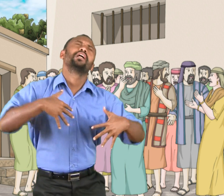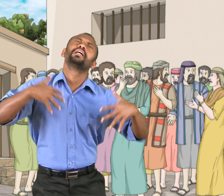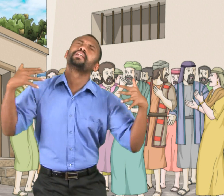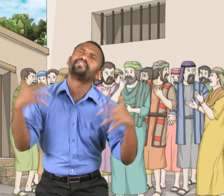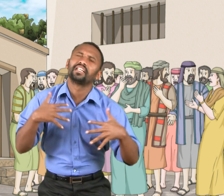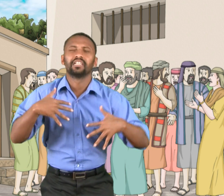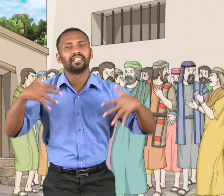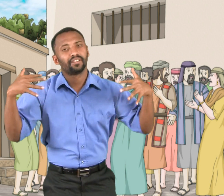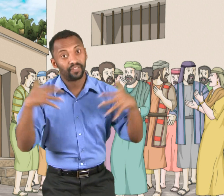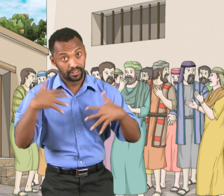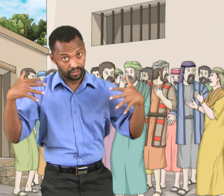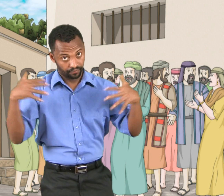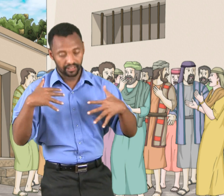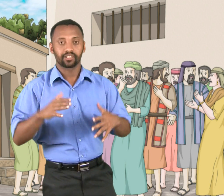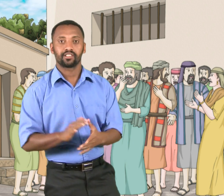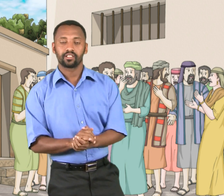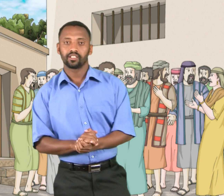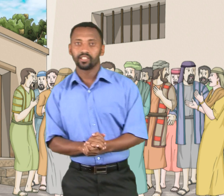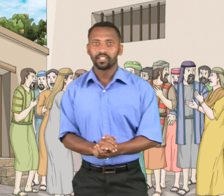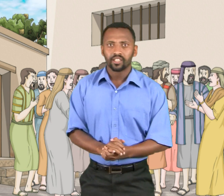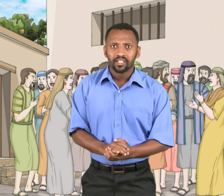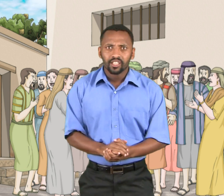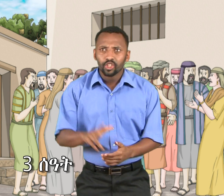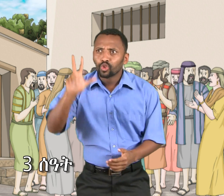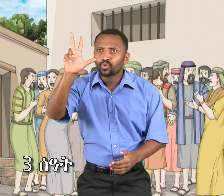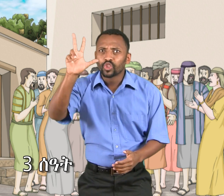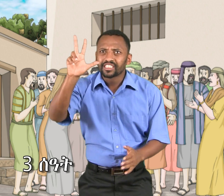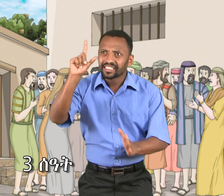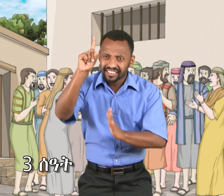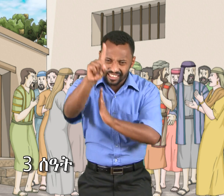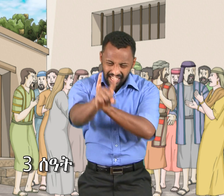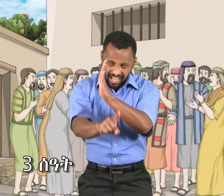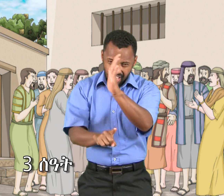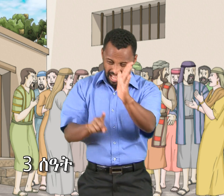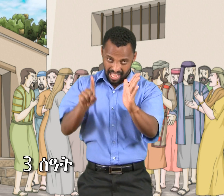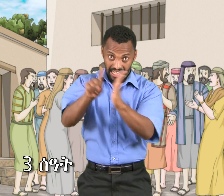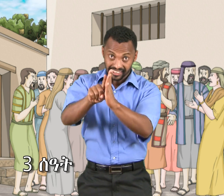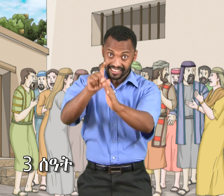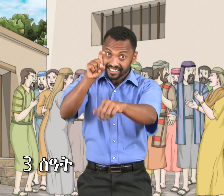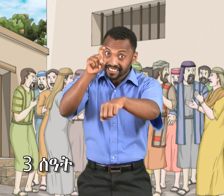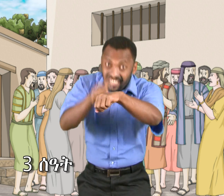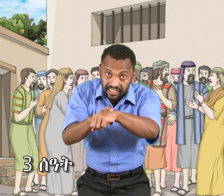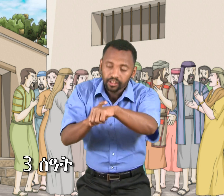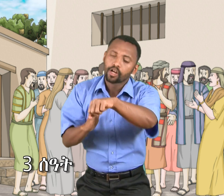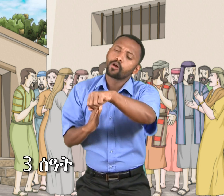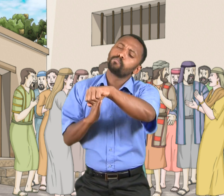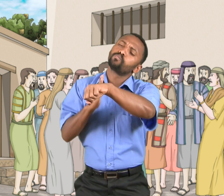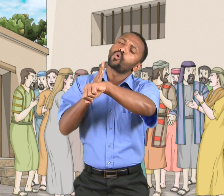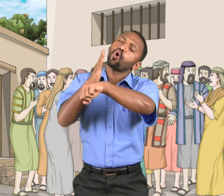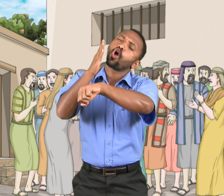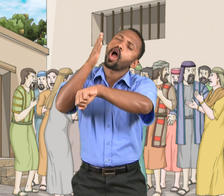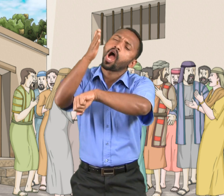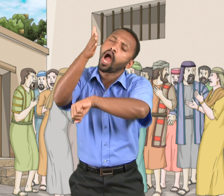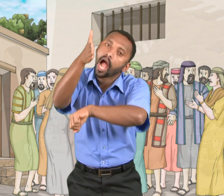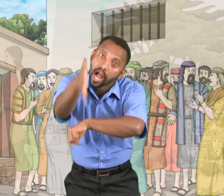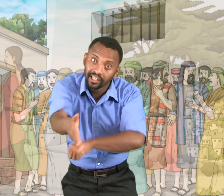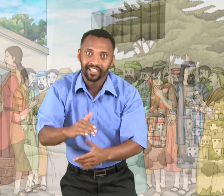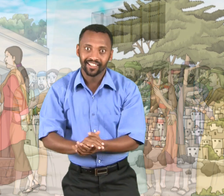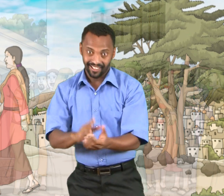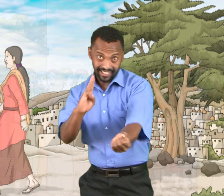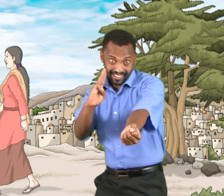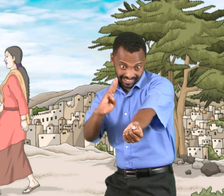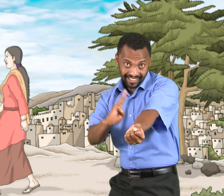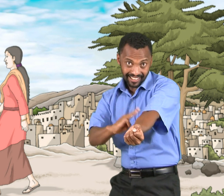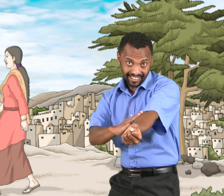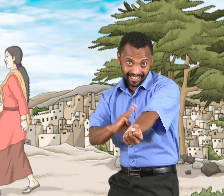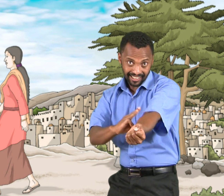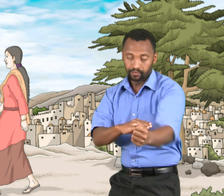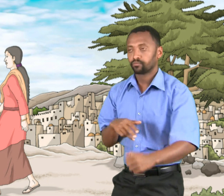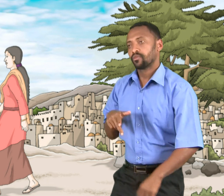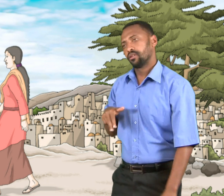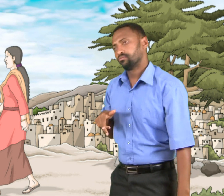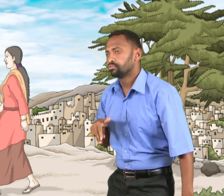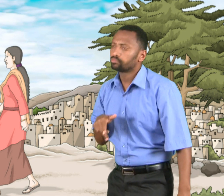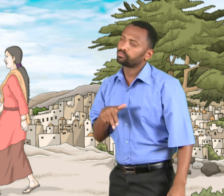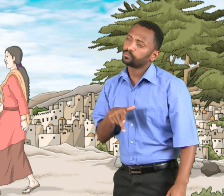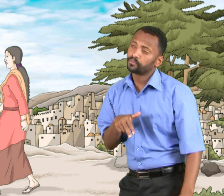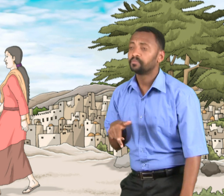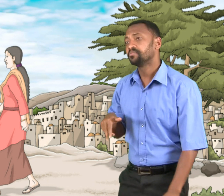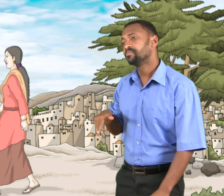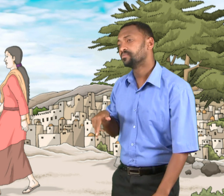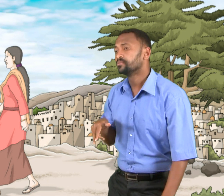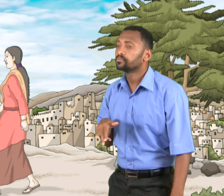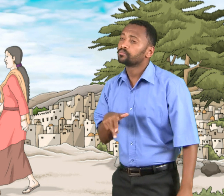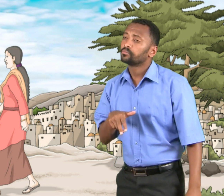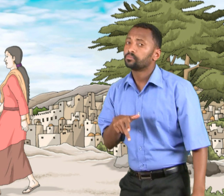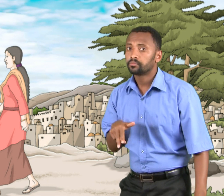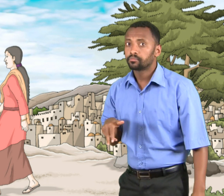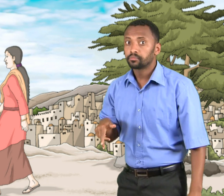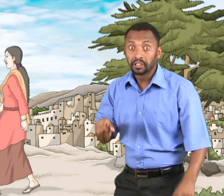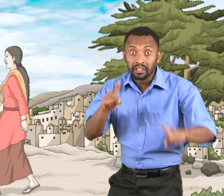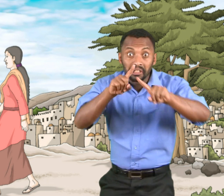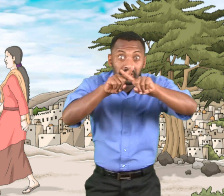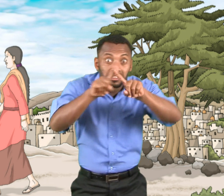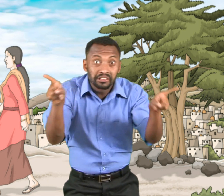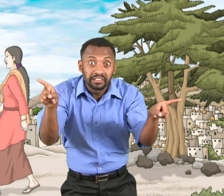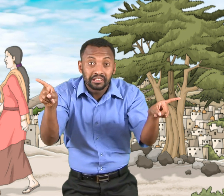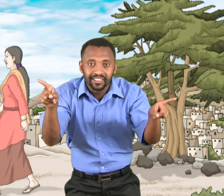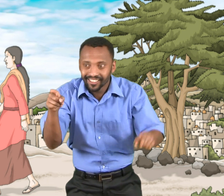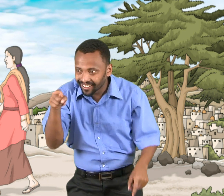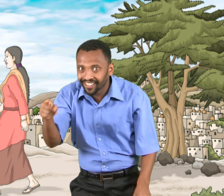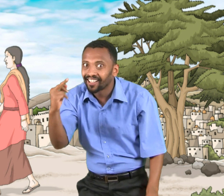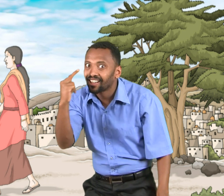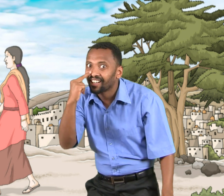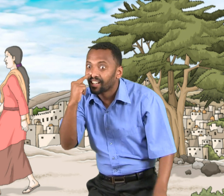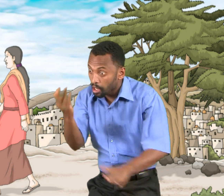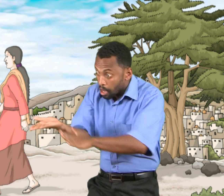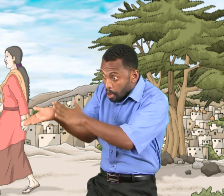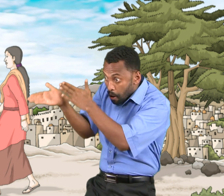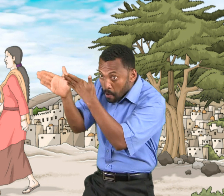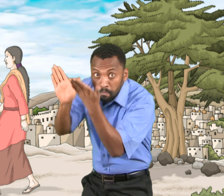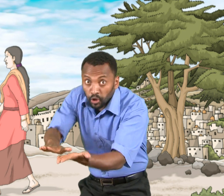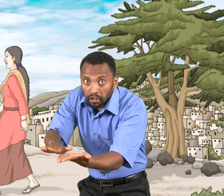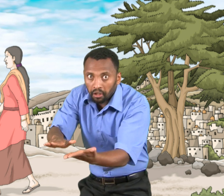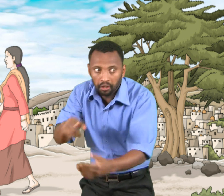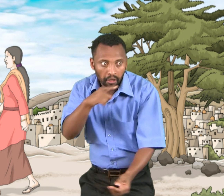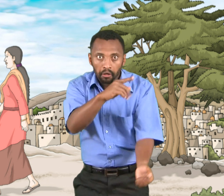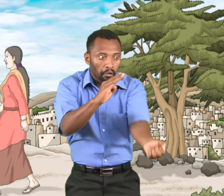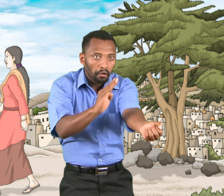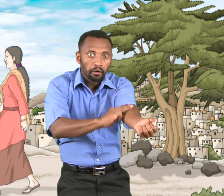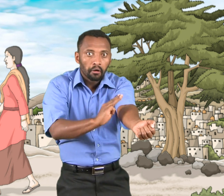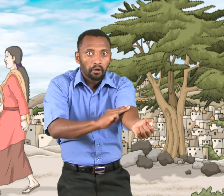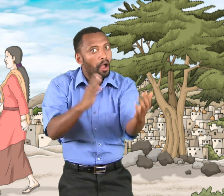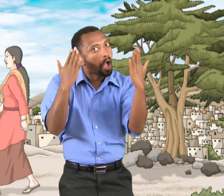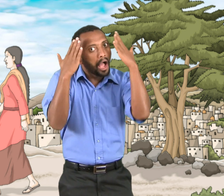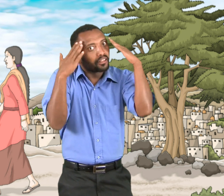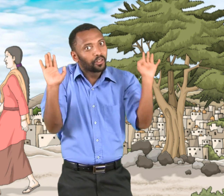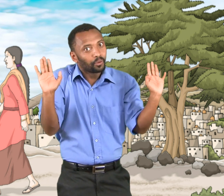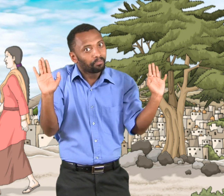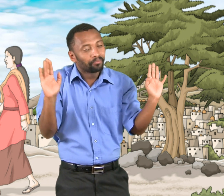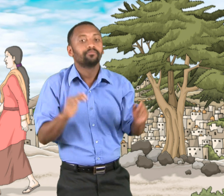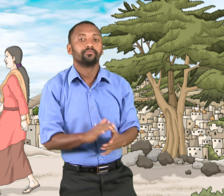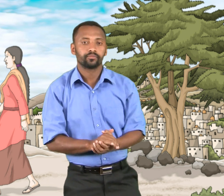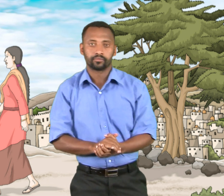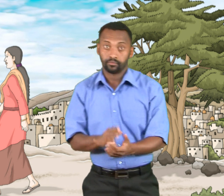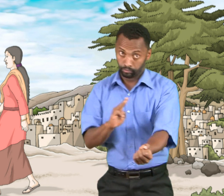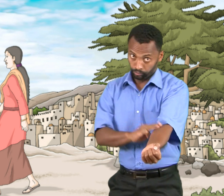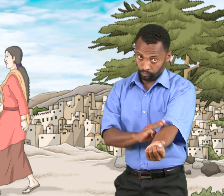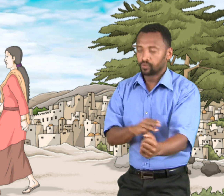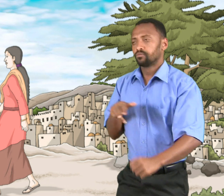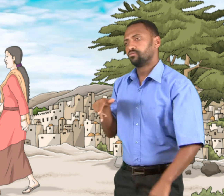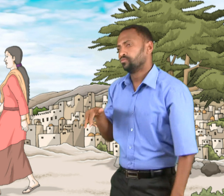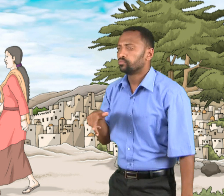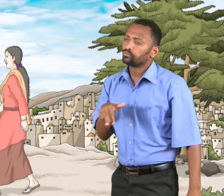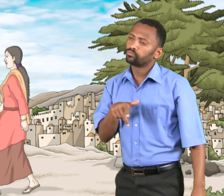About three hours later his wife also came in, unaware of what had happened.